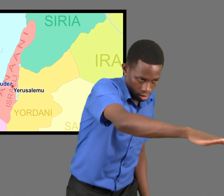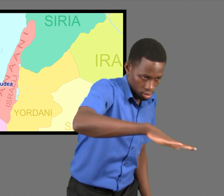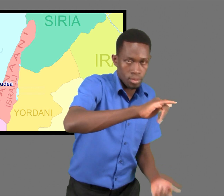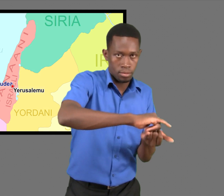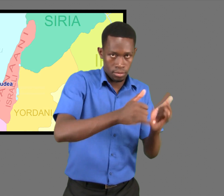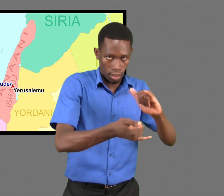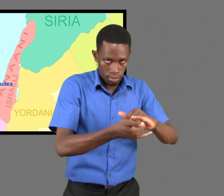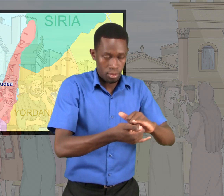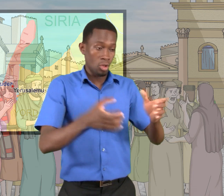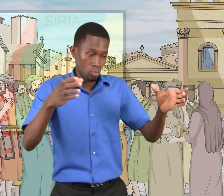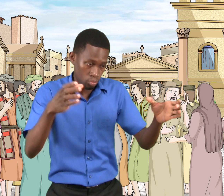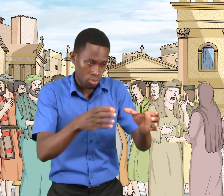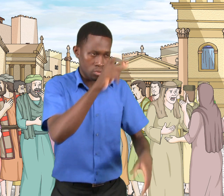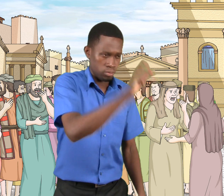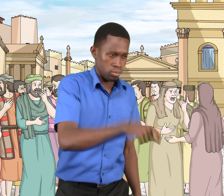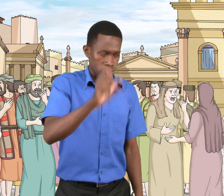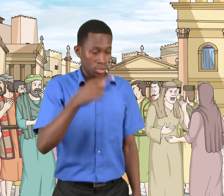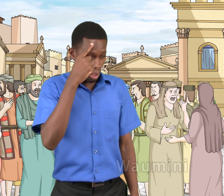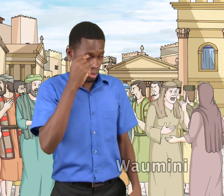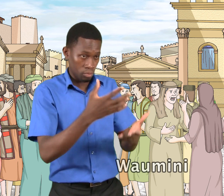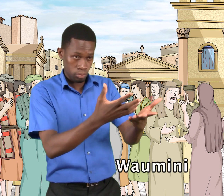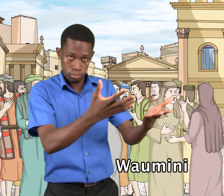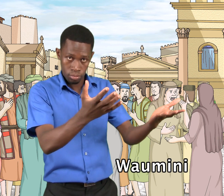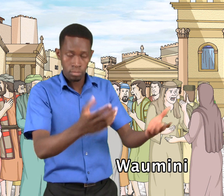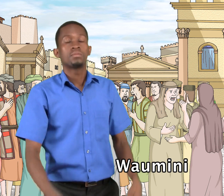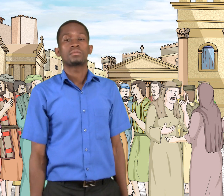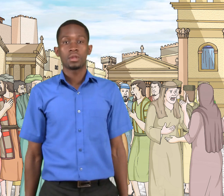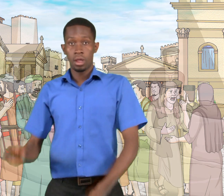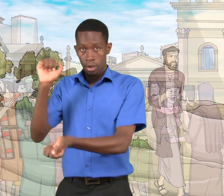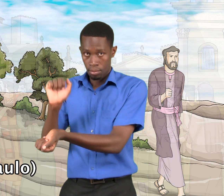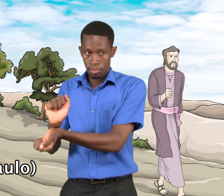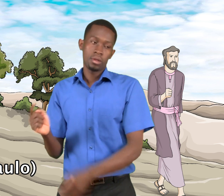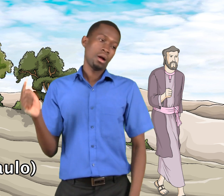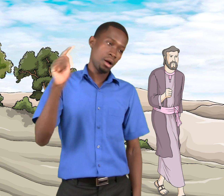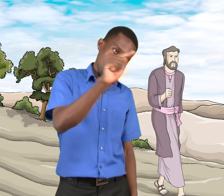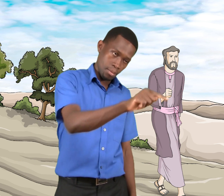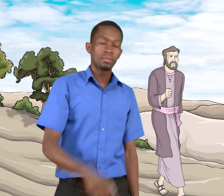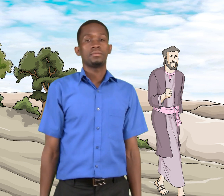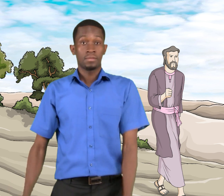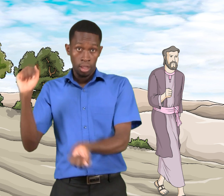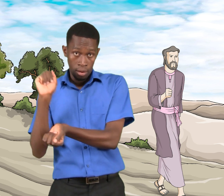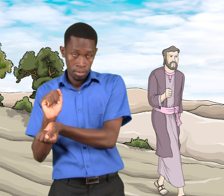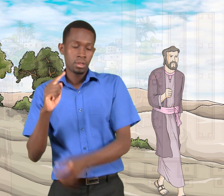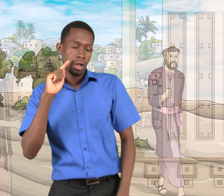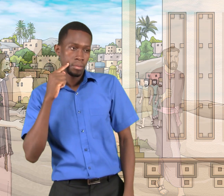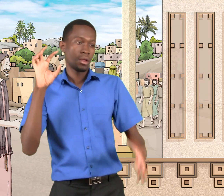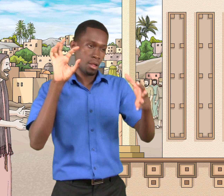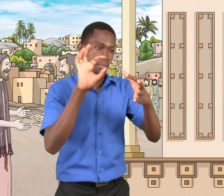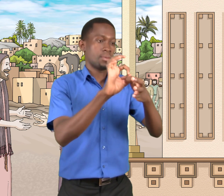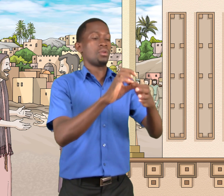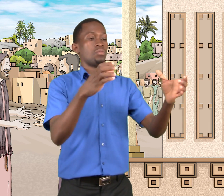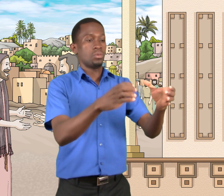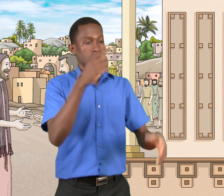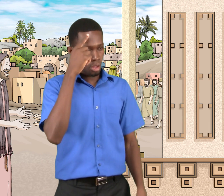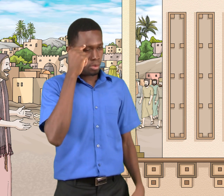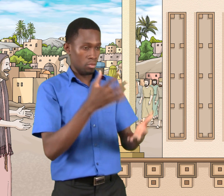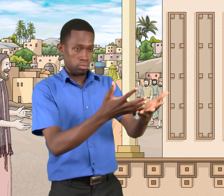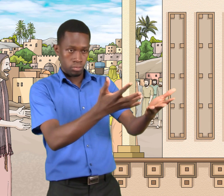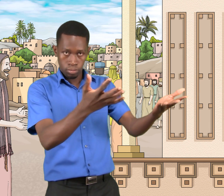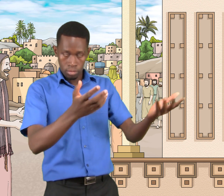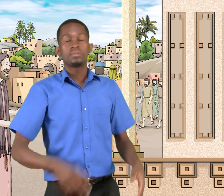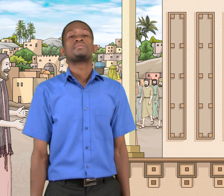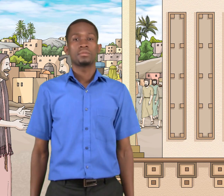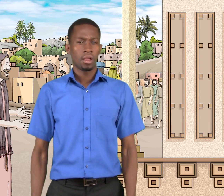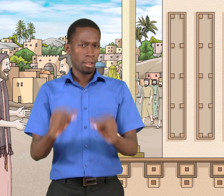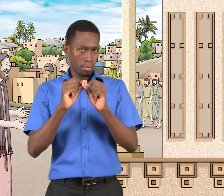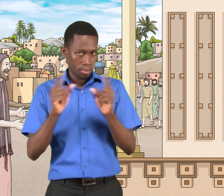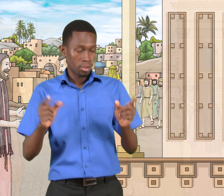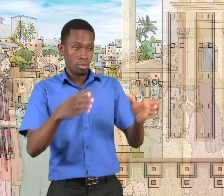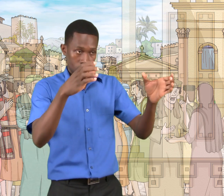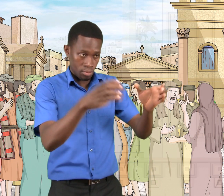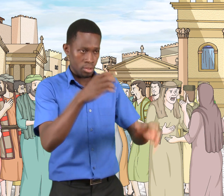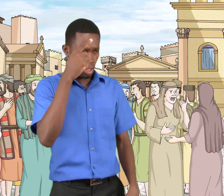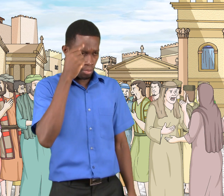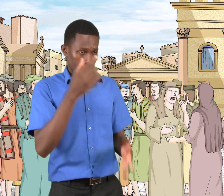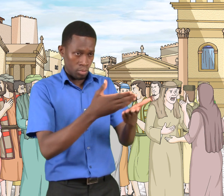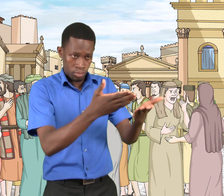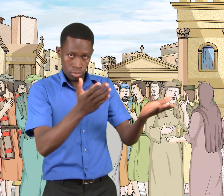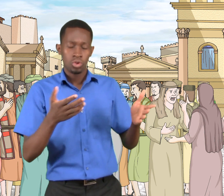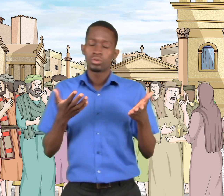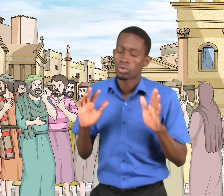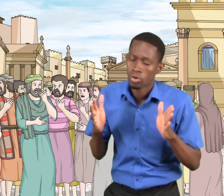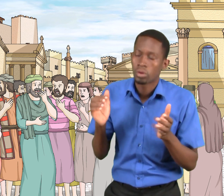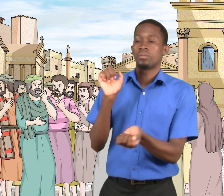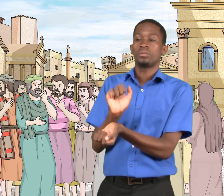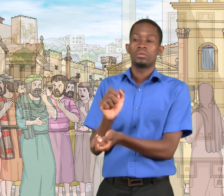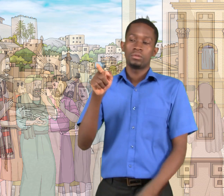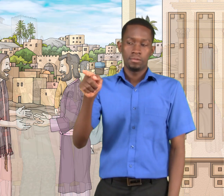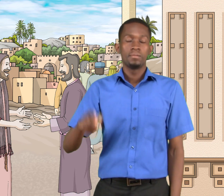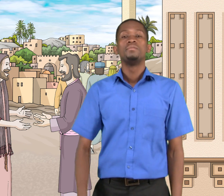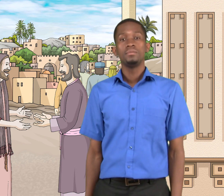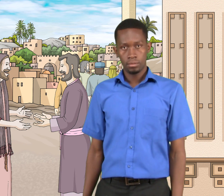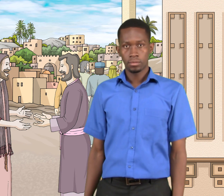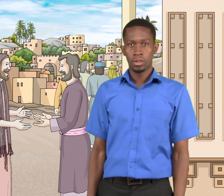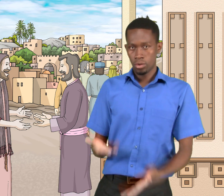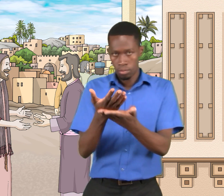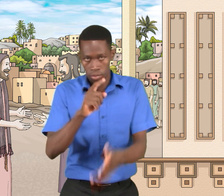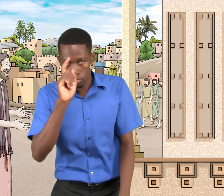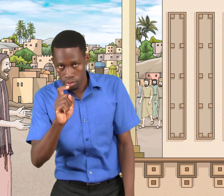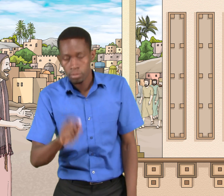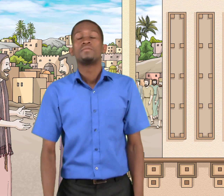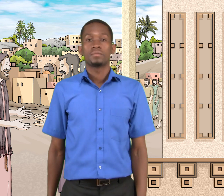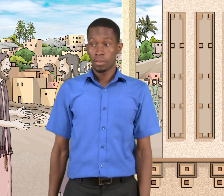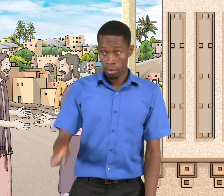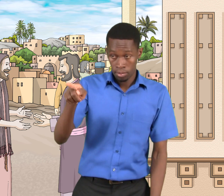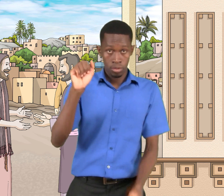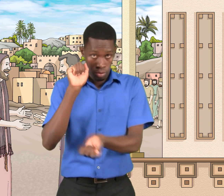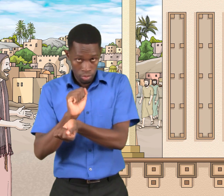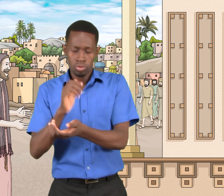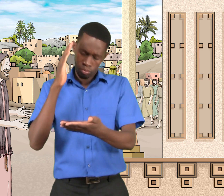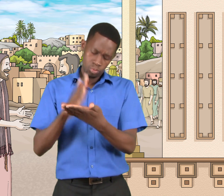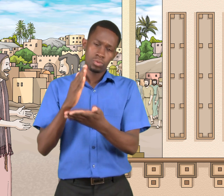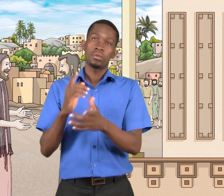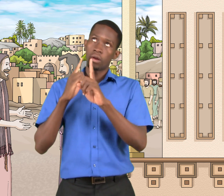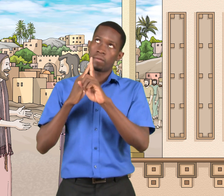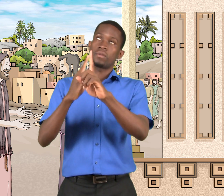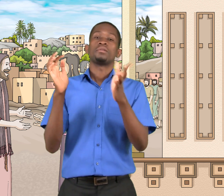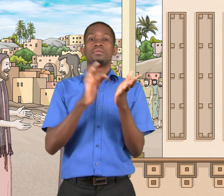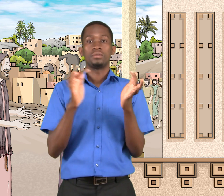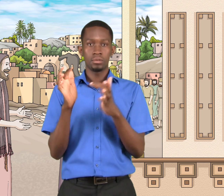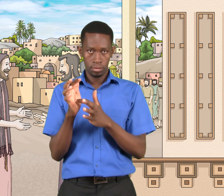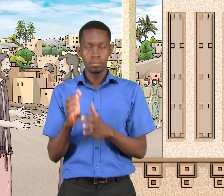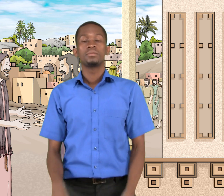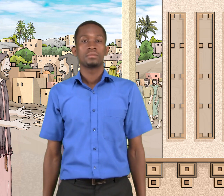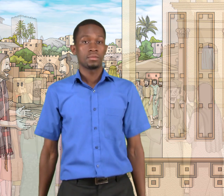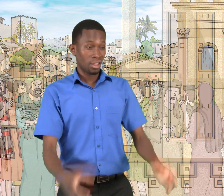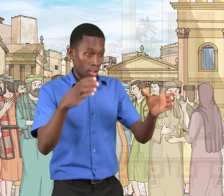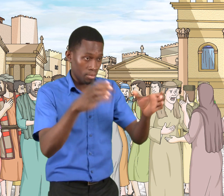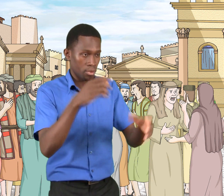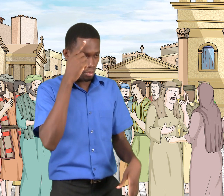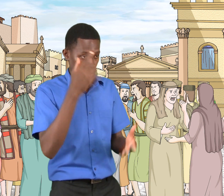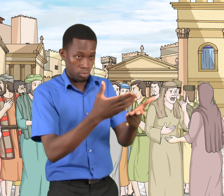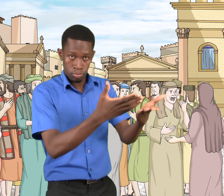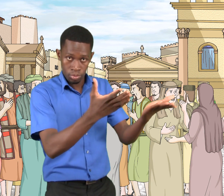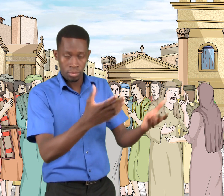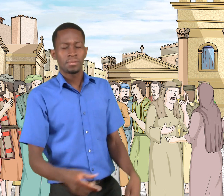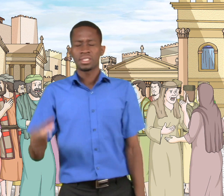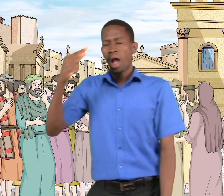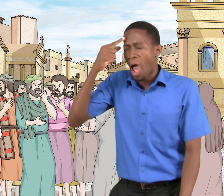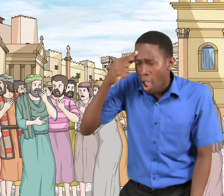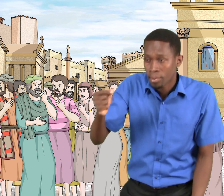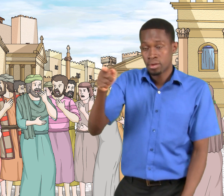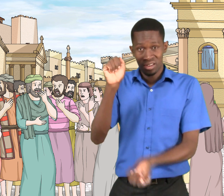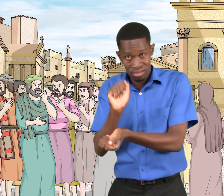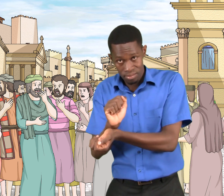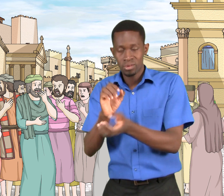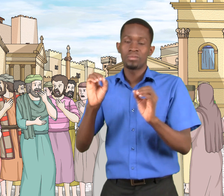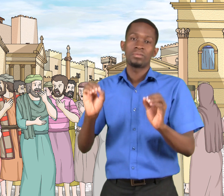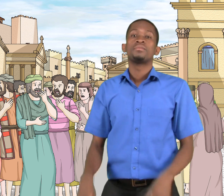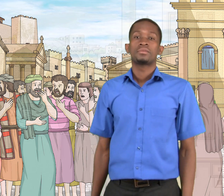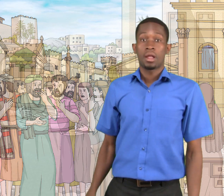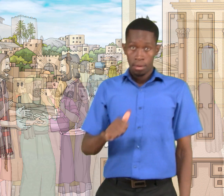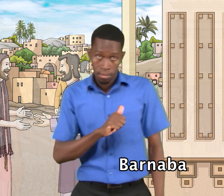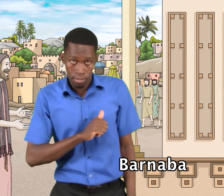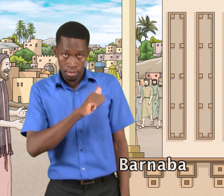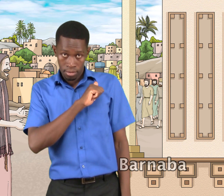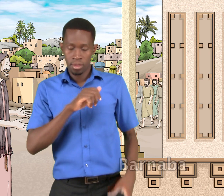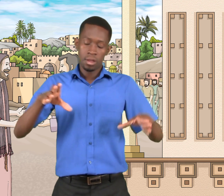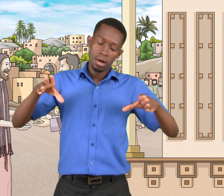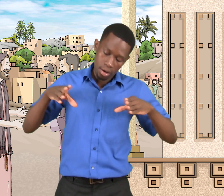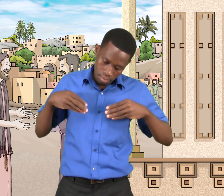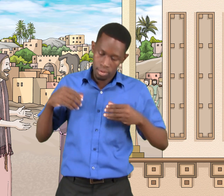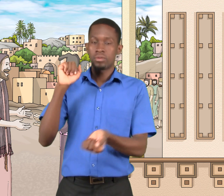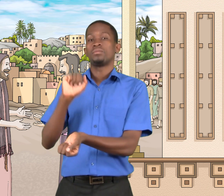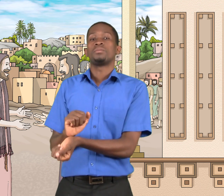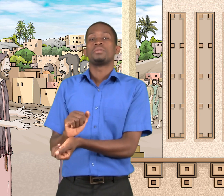When Saul arrived in Jerusalem, he tried to join the disciples, but they were all afraid of him, not believing that he was a disciple.